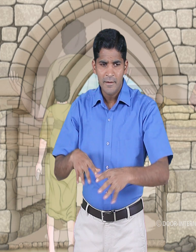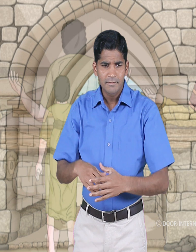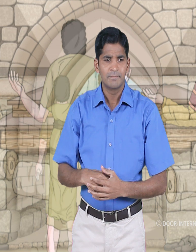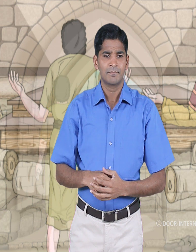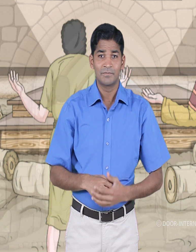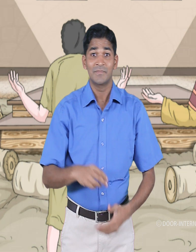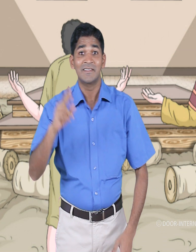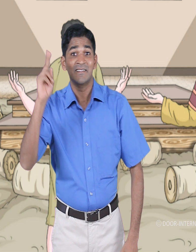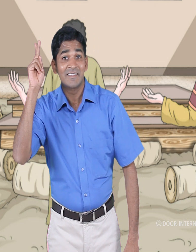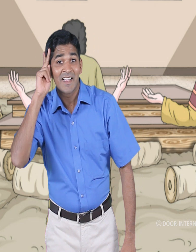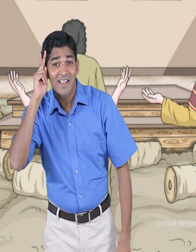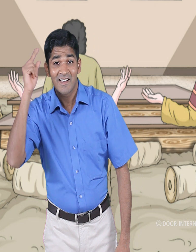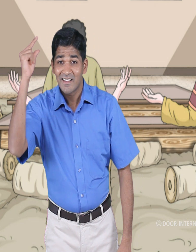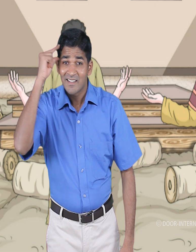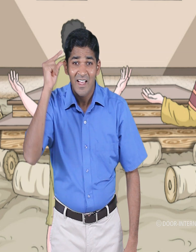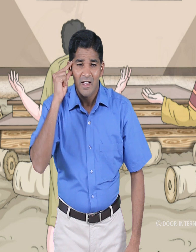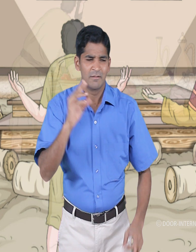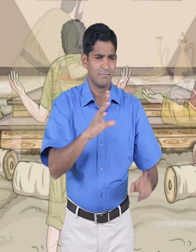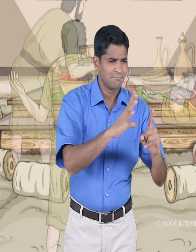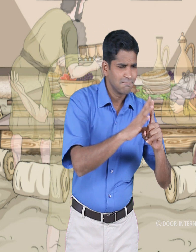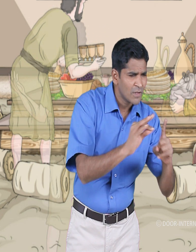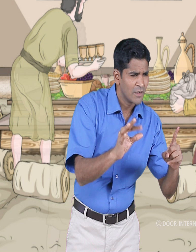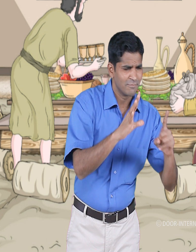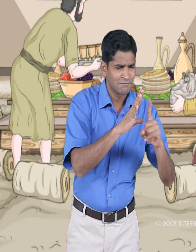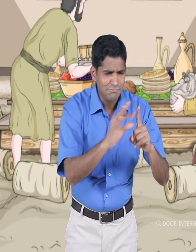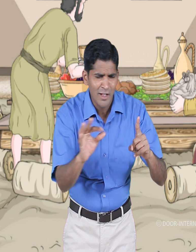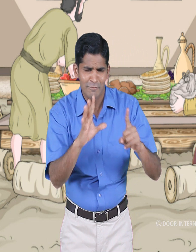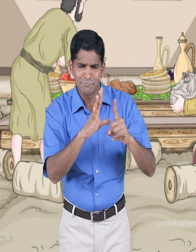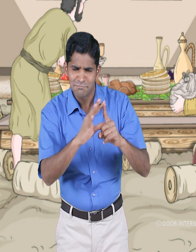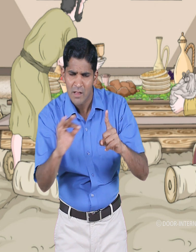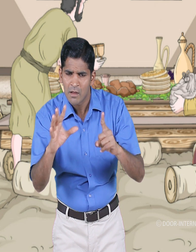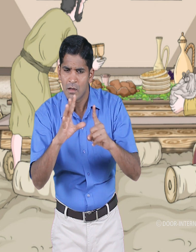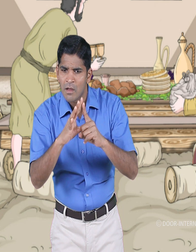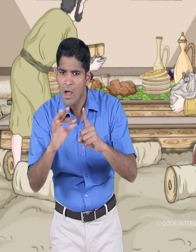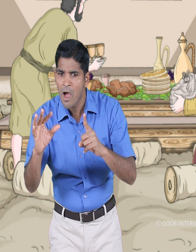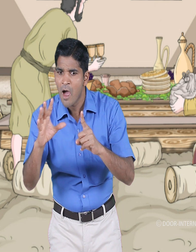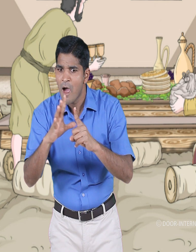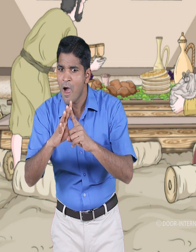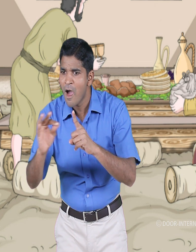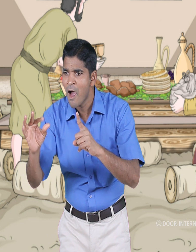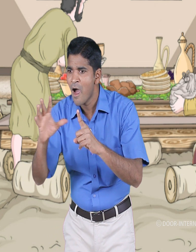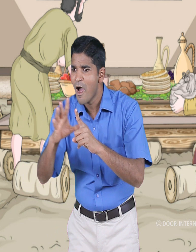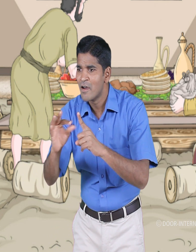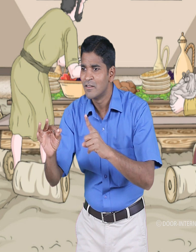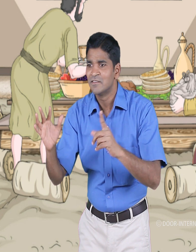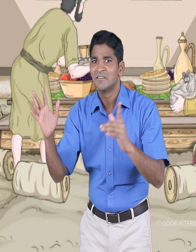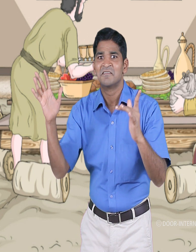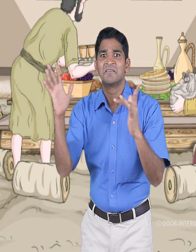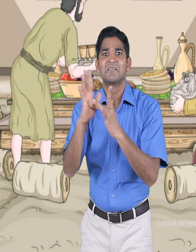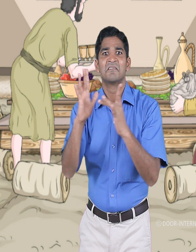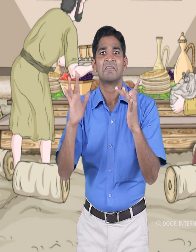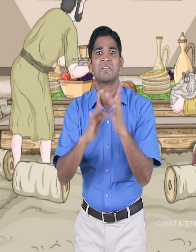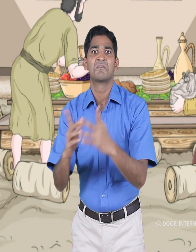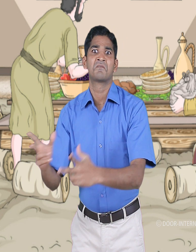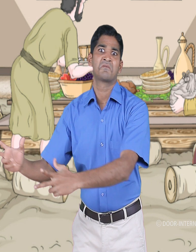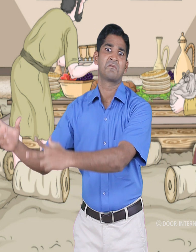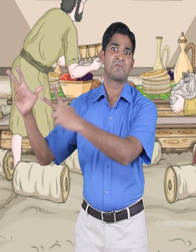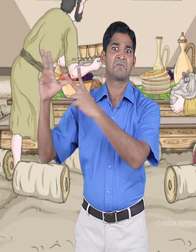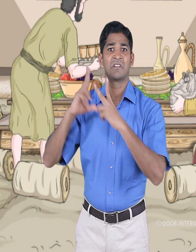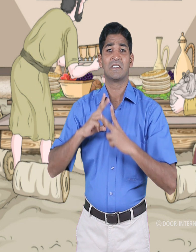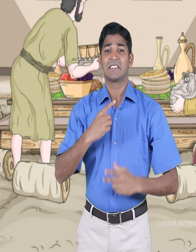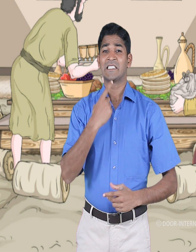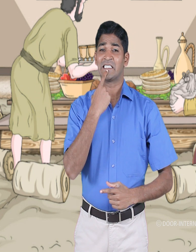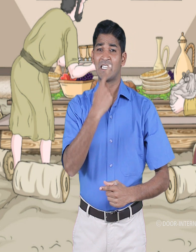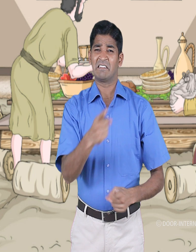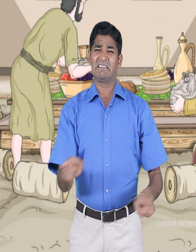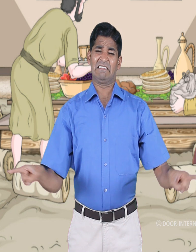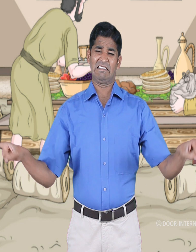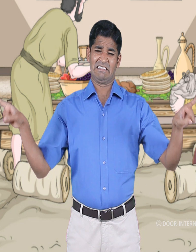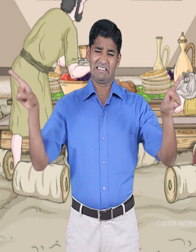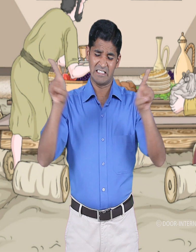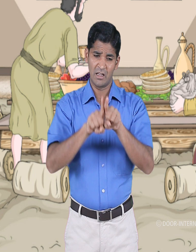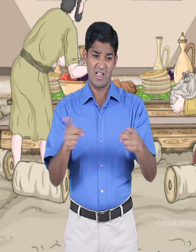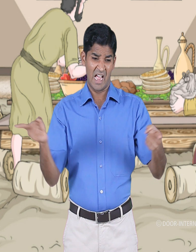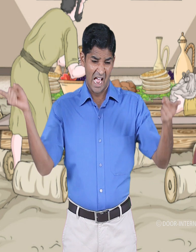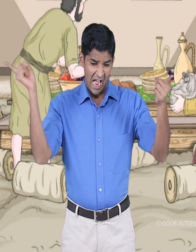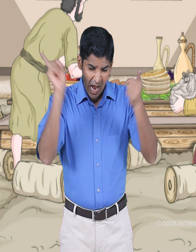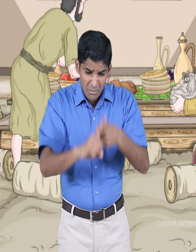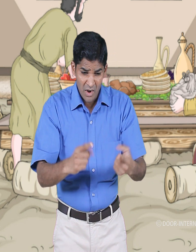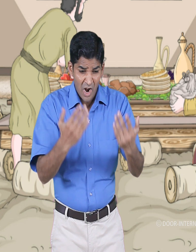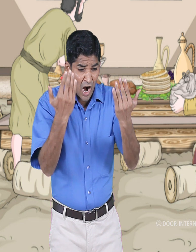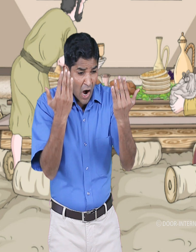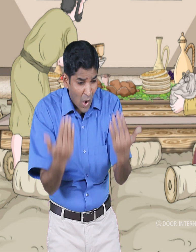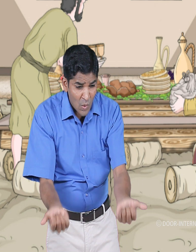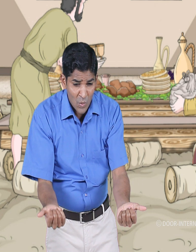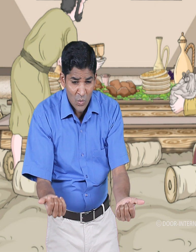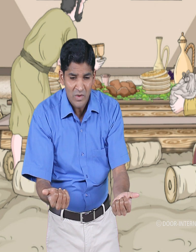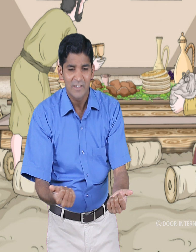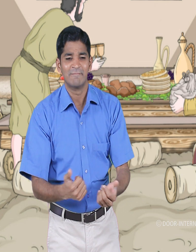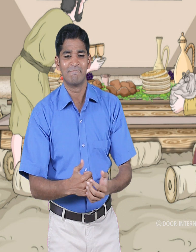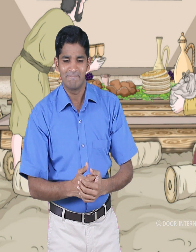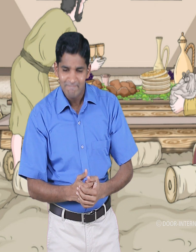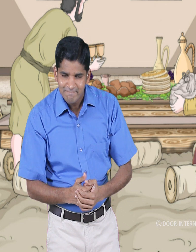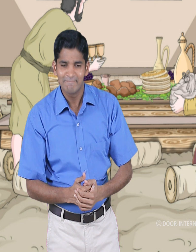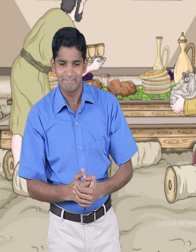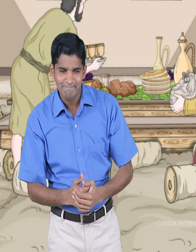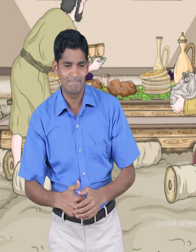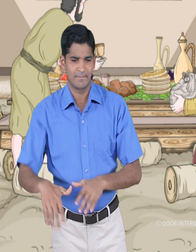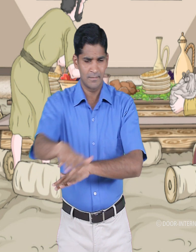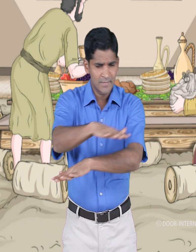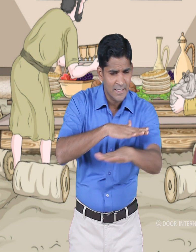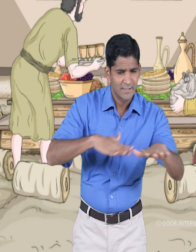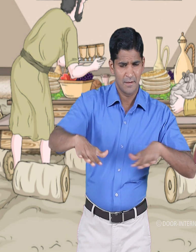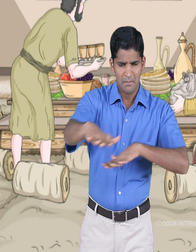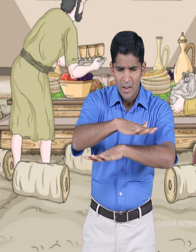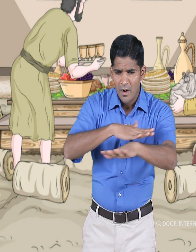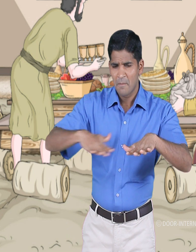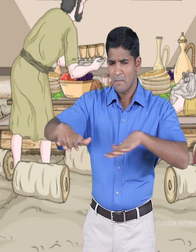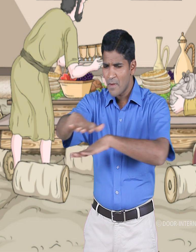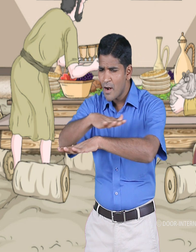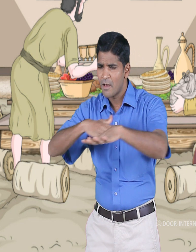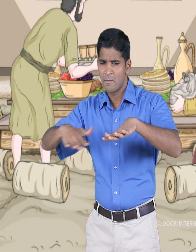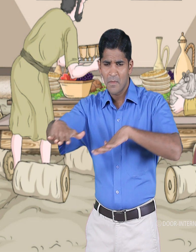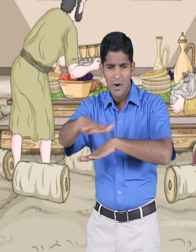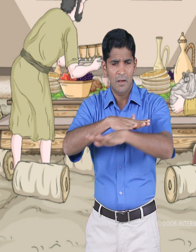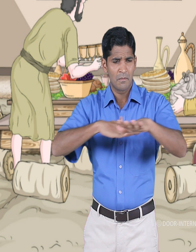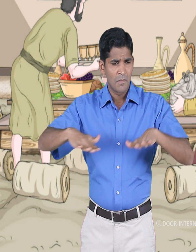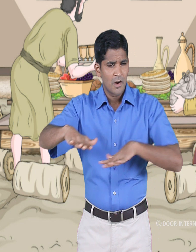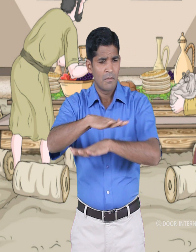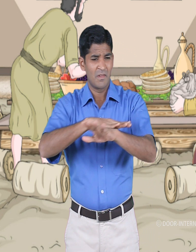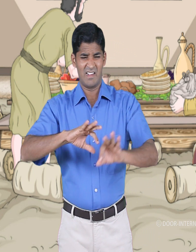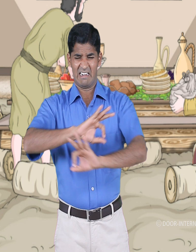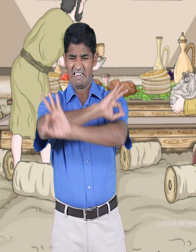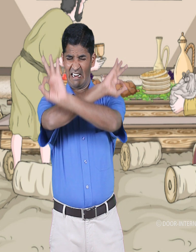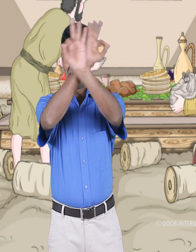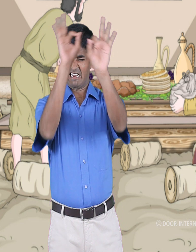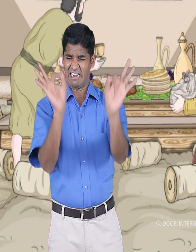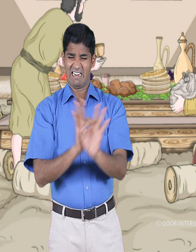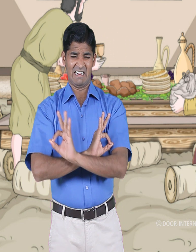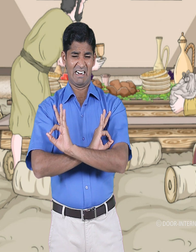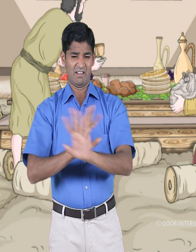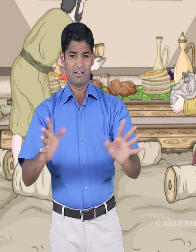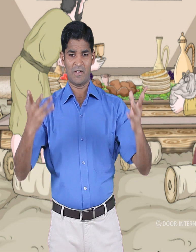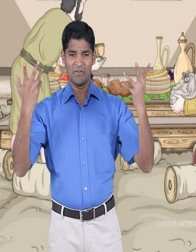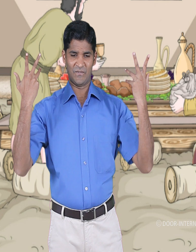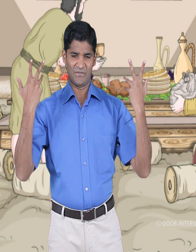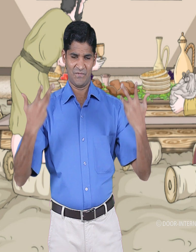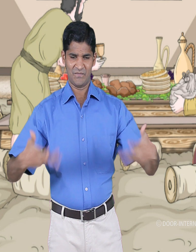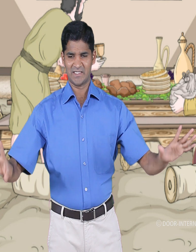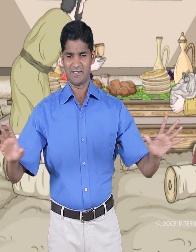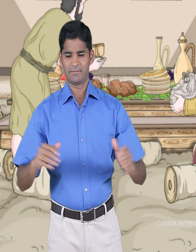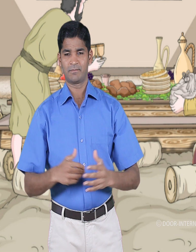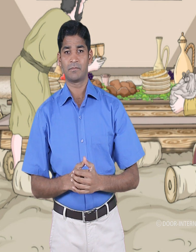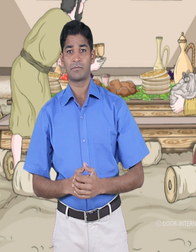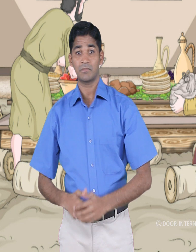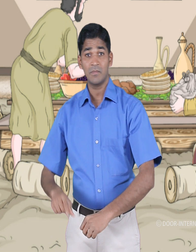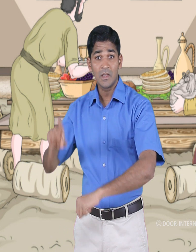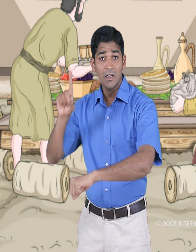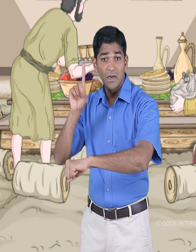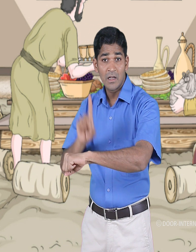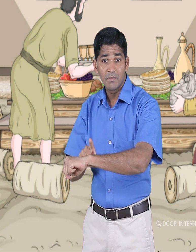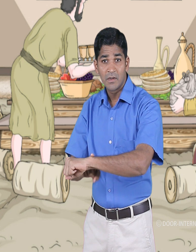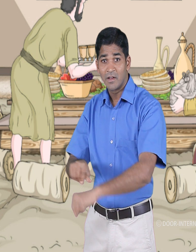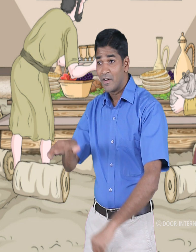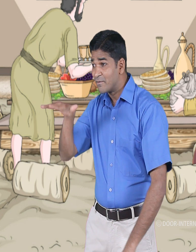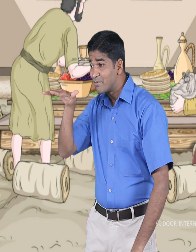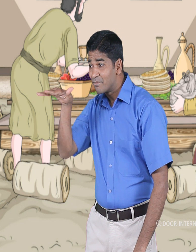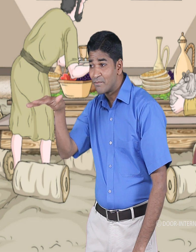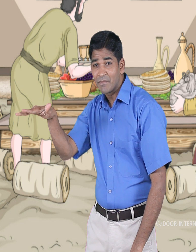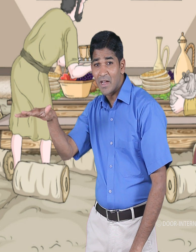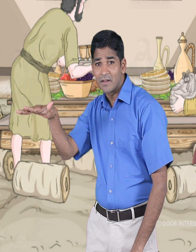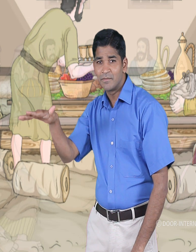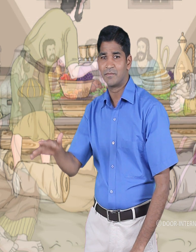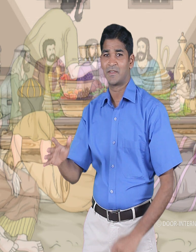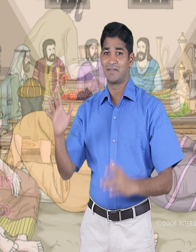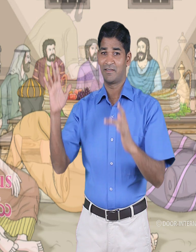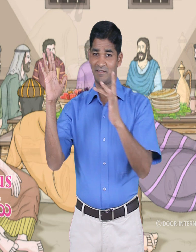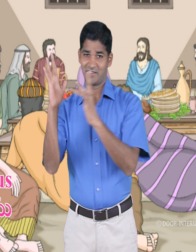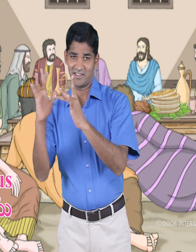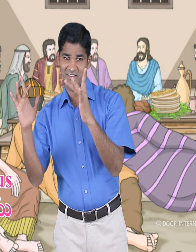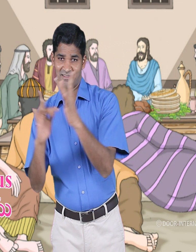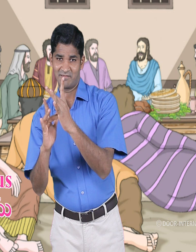And they prepared the Passover.